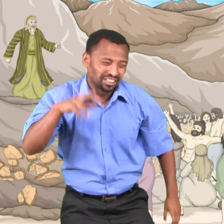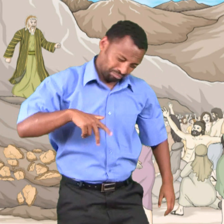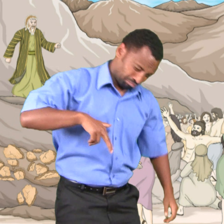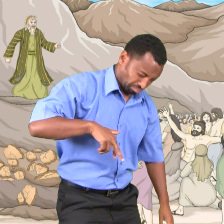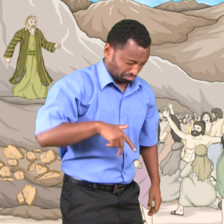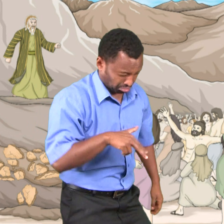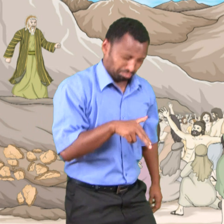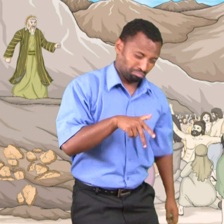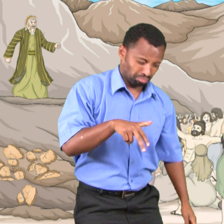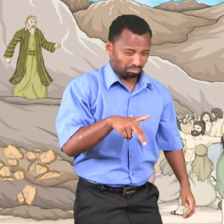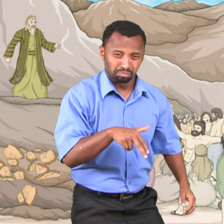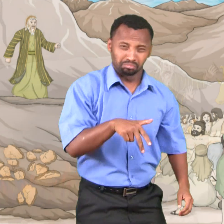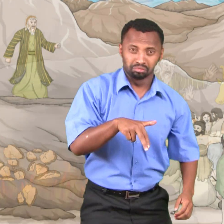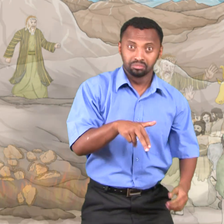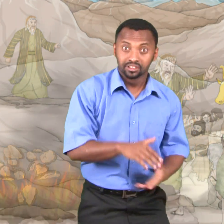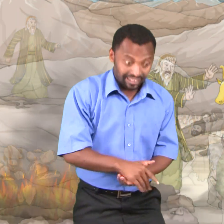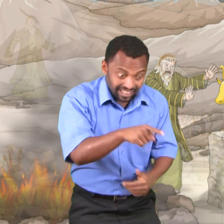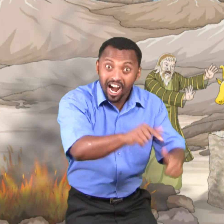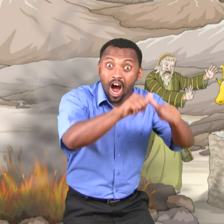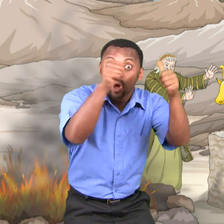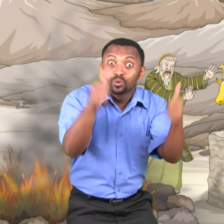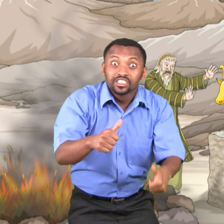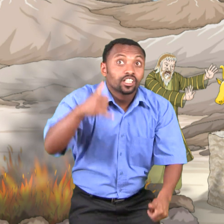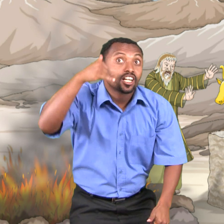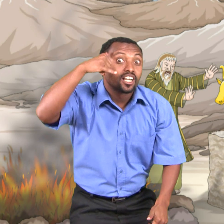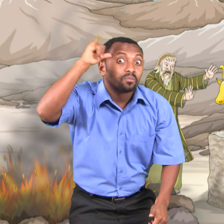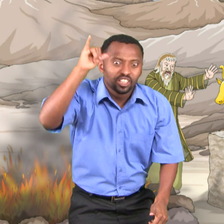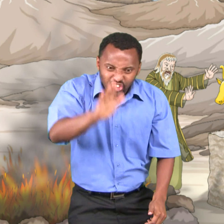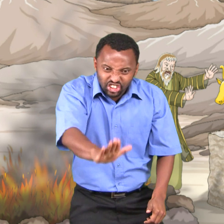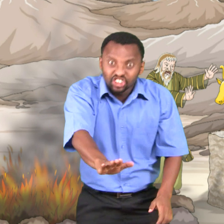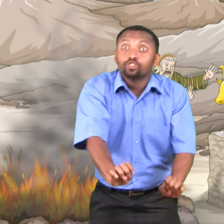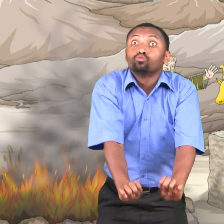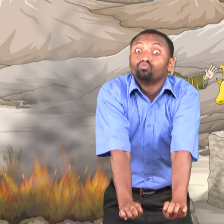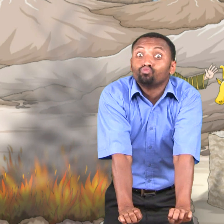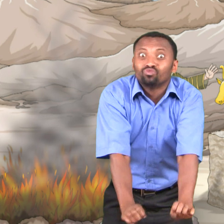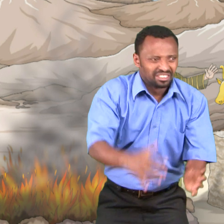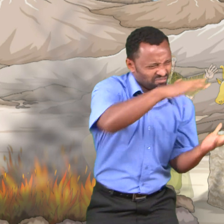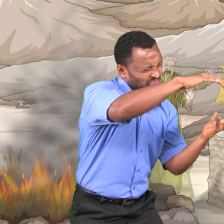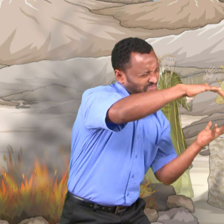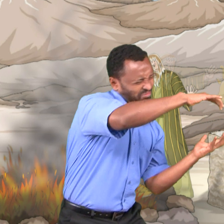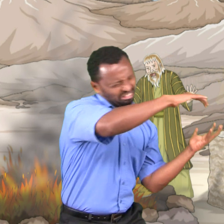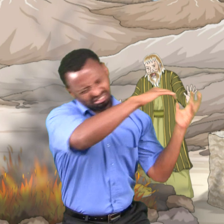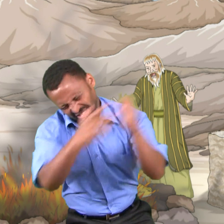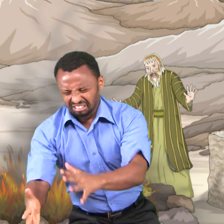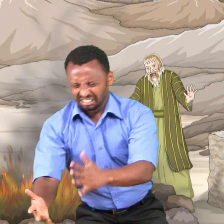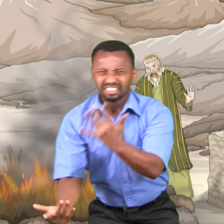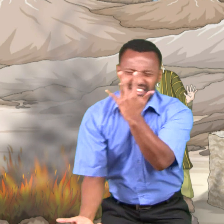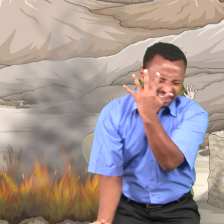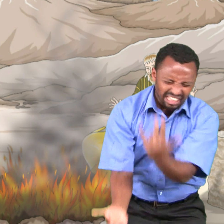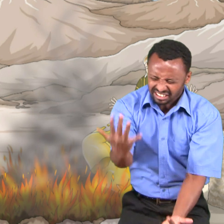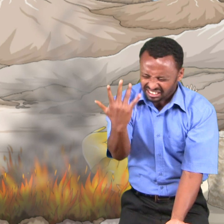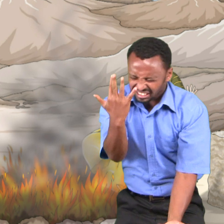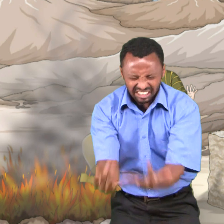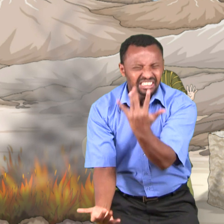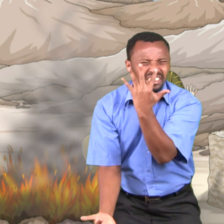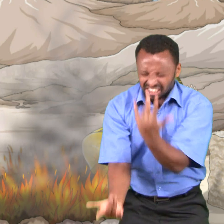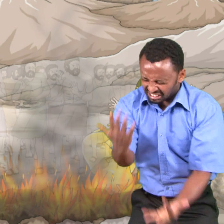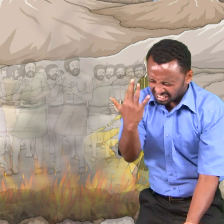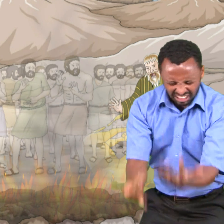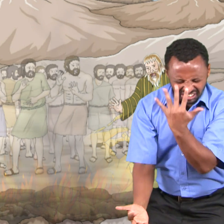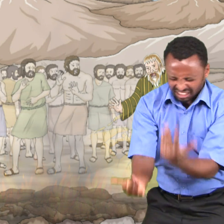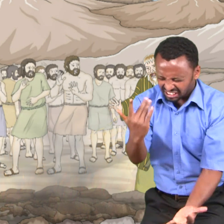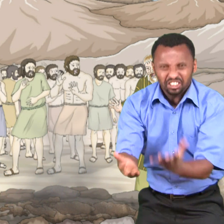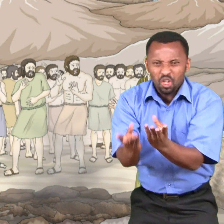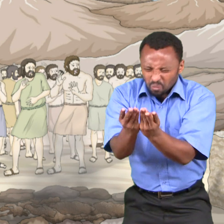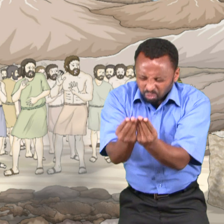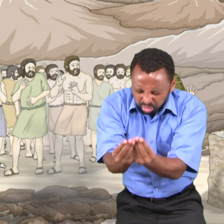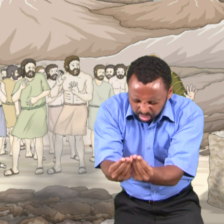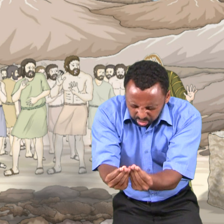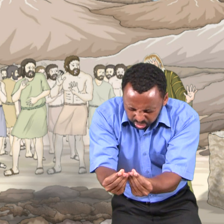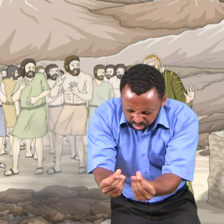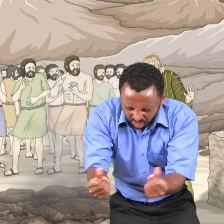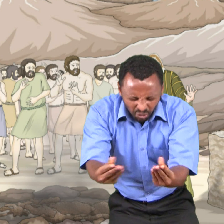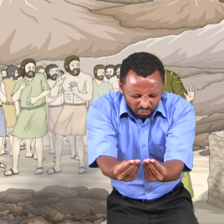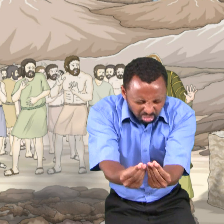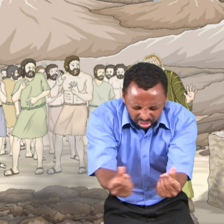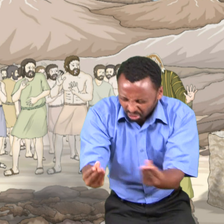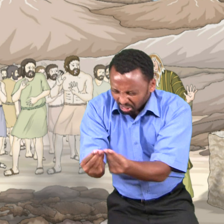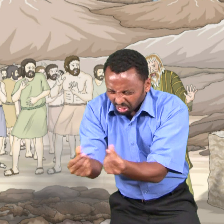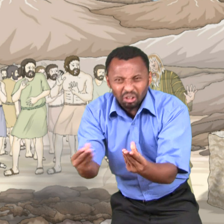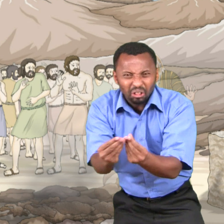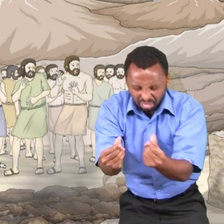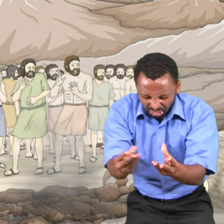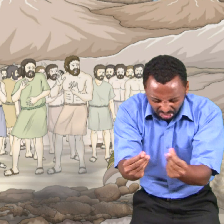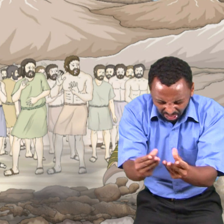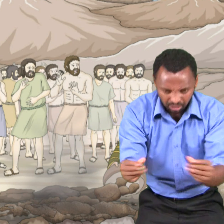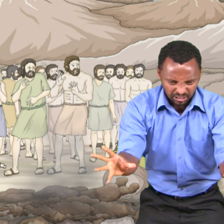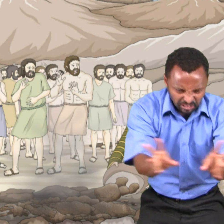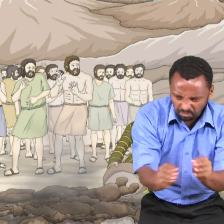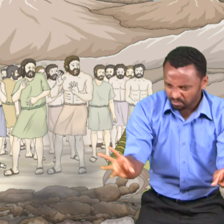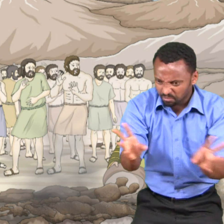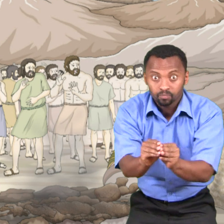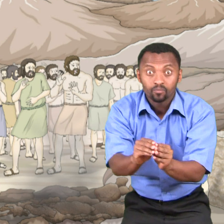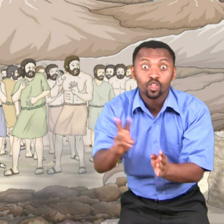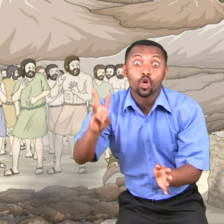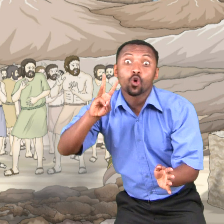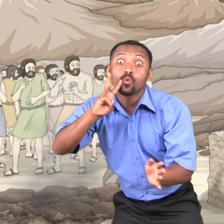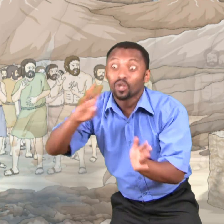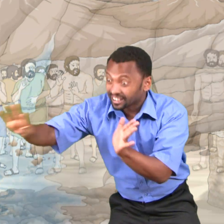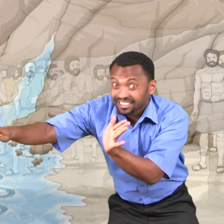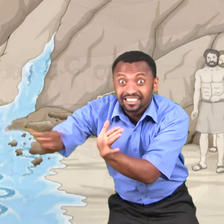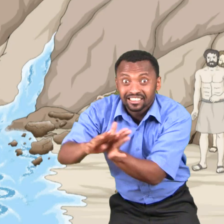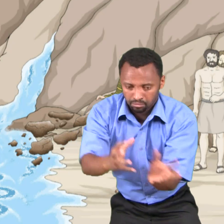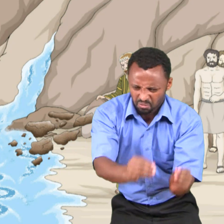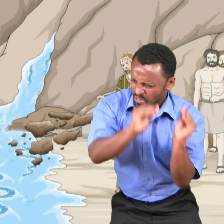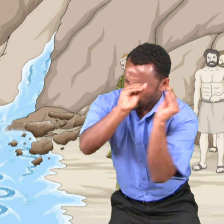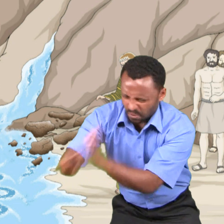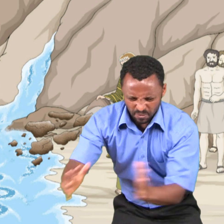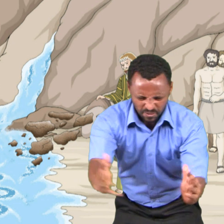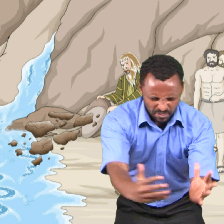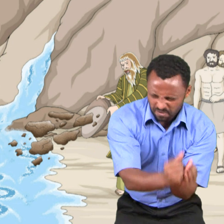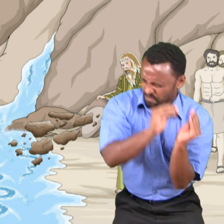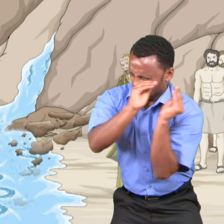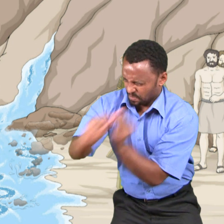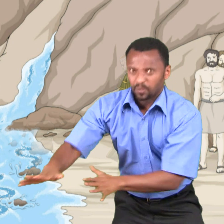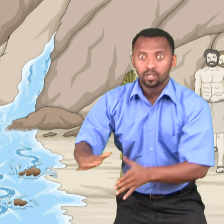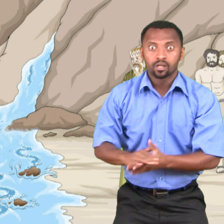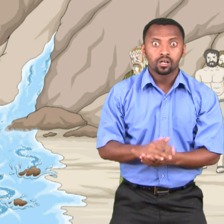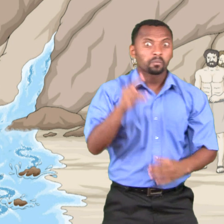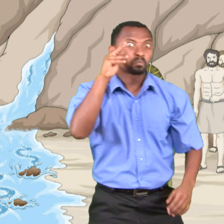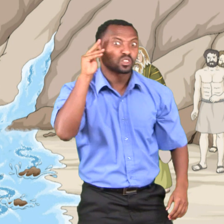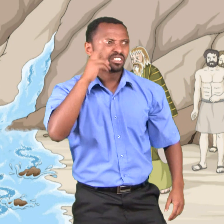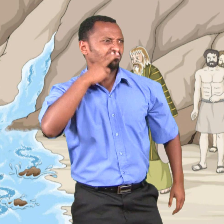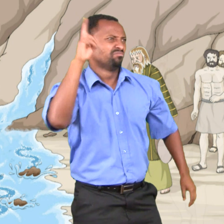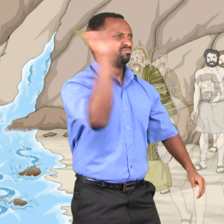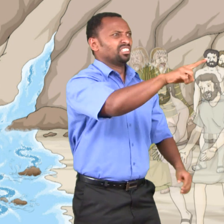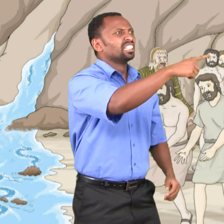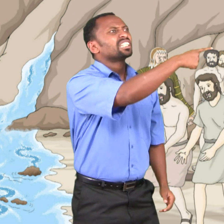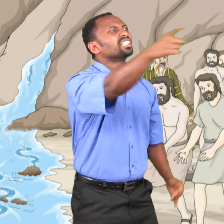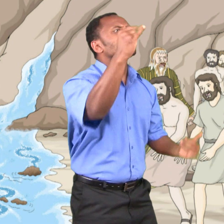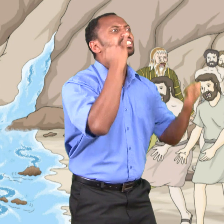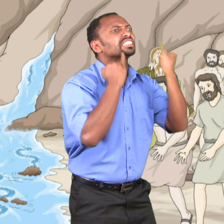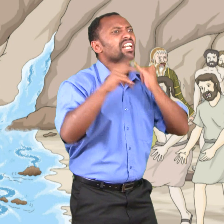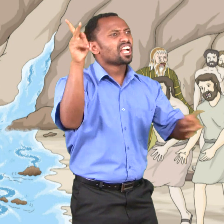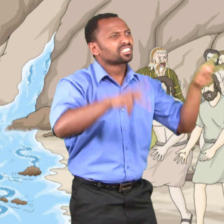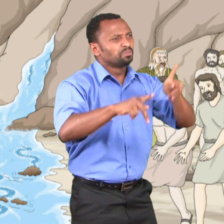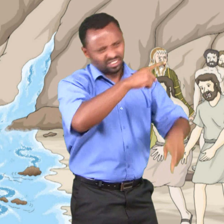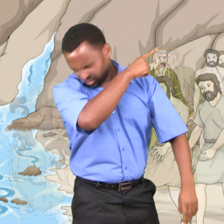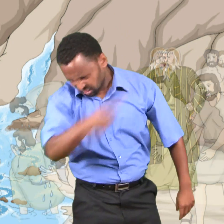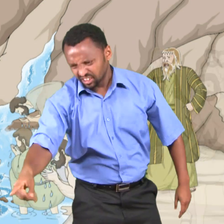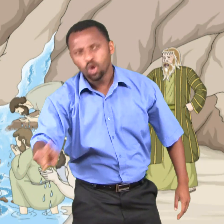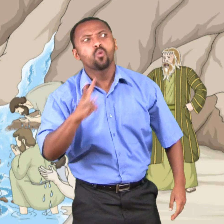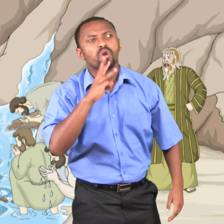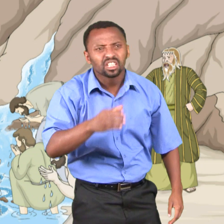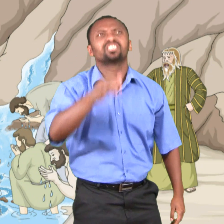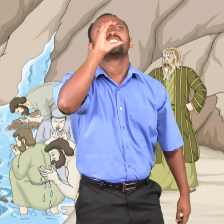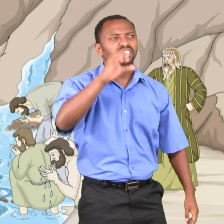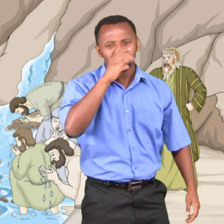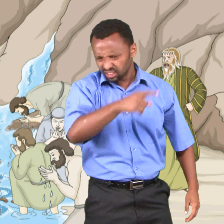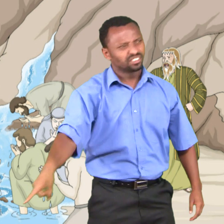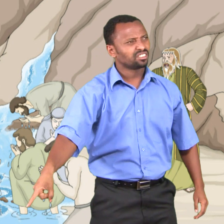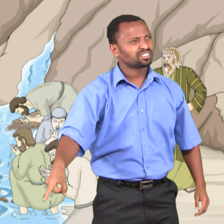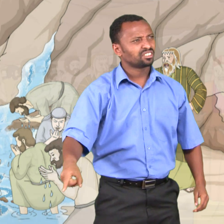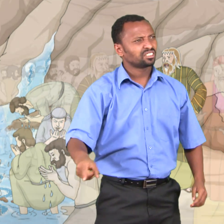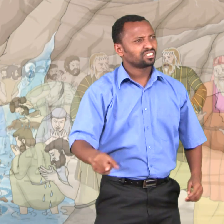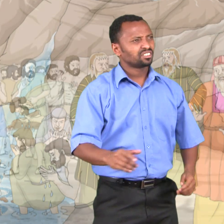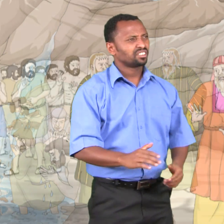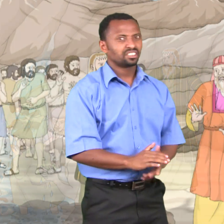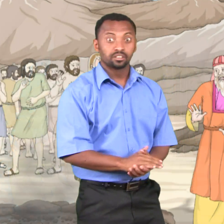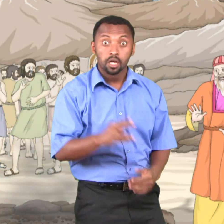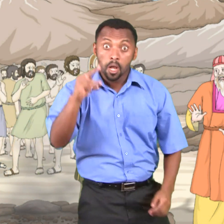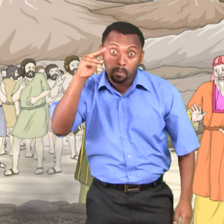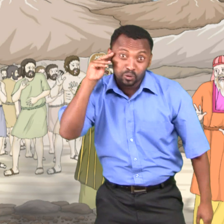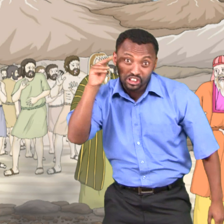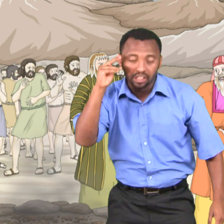Then he took the calf they had made, burned it in the fire, ground it to powder, and scattered the powder over the face of the water. Then he forced the Israelites to drink it.